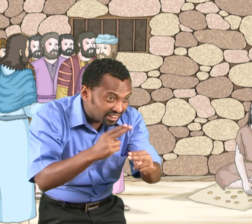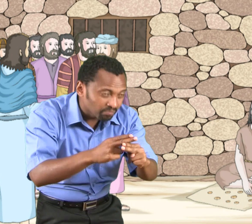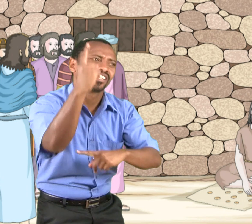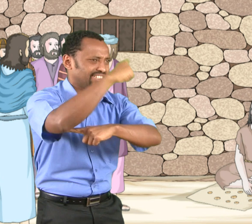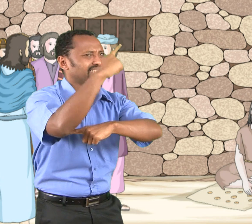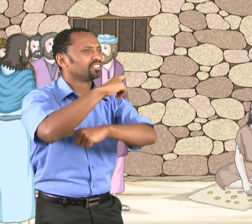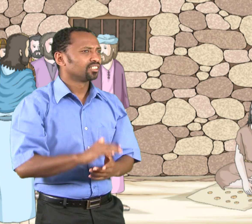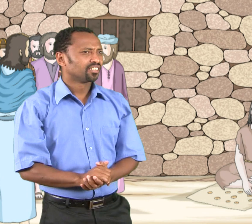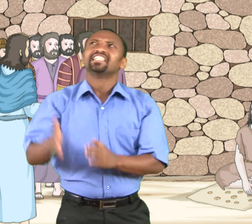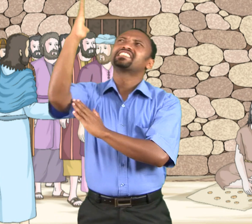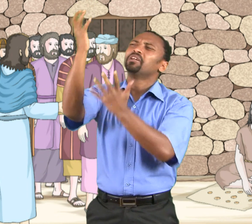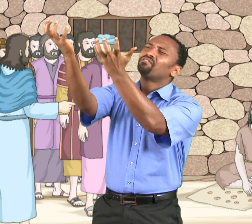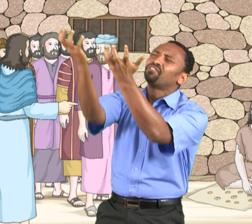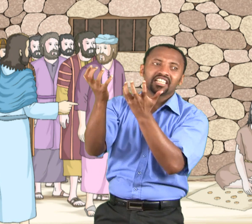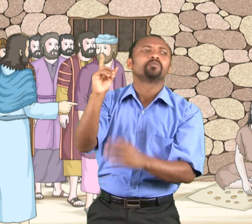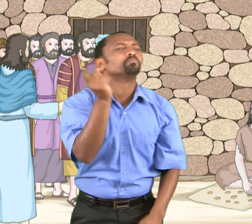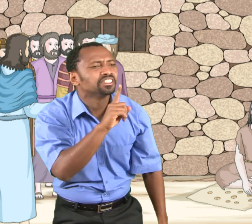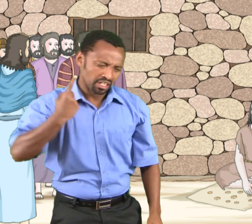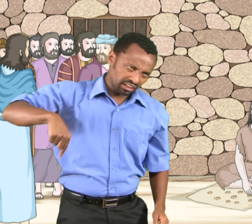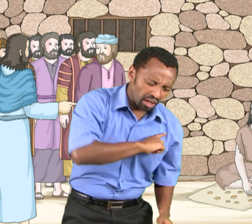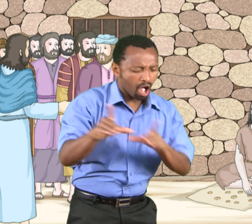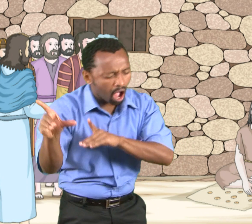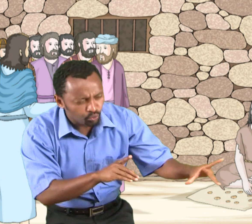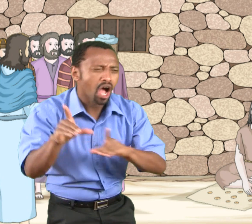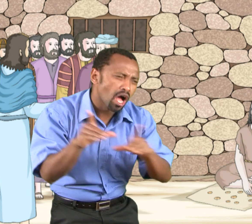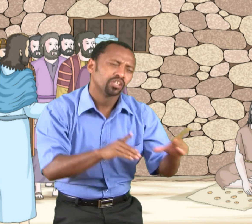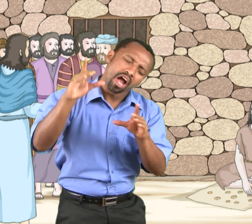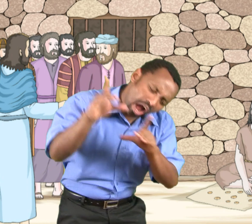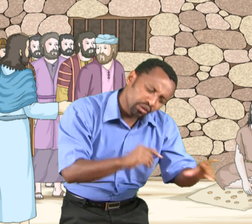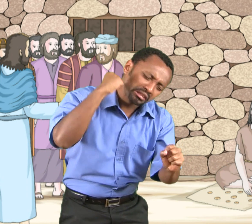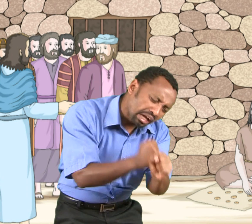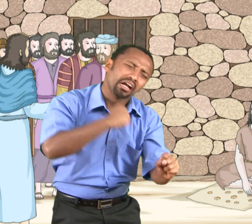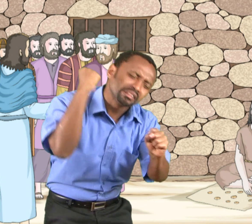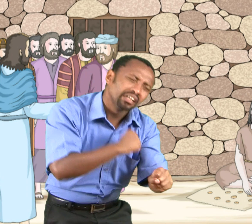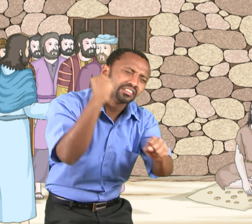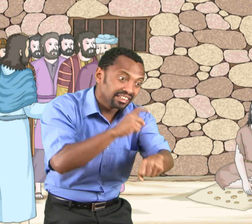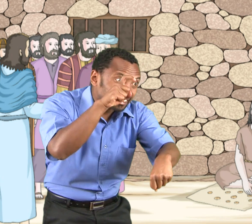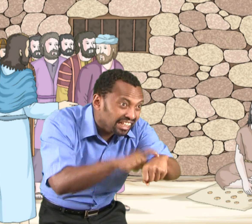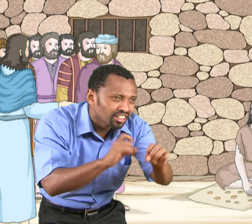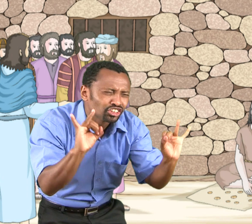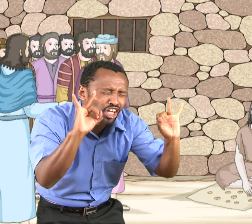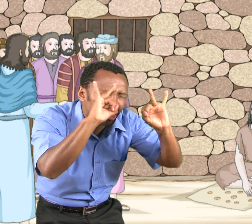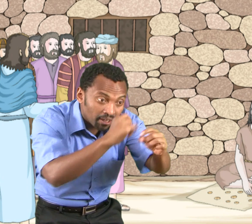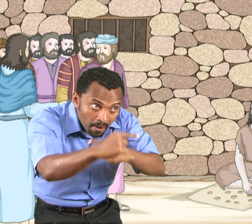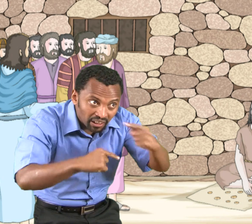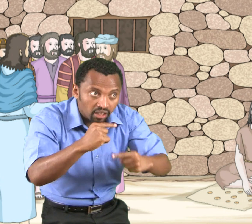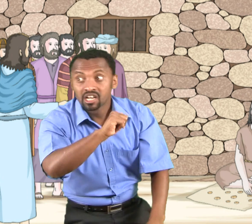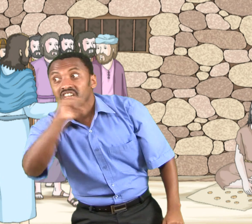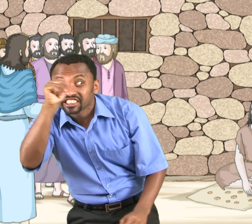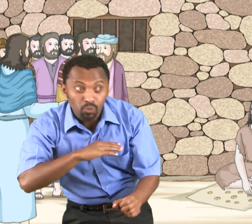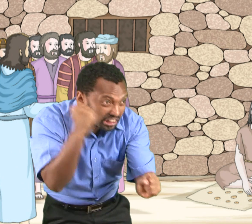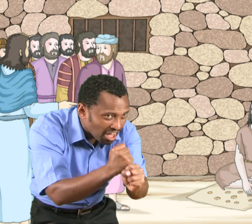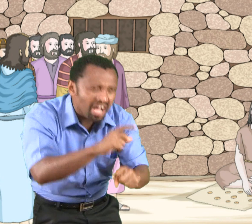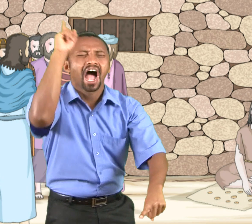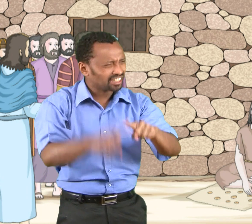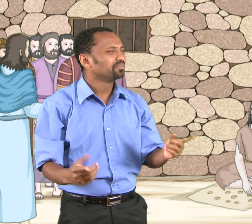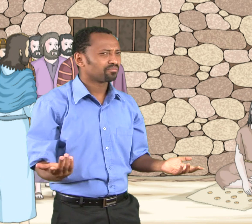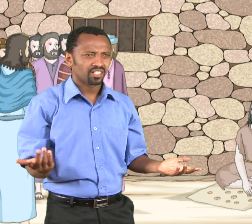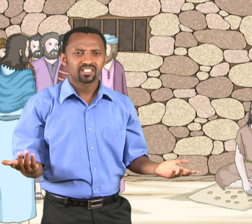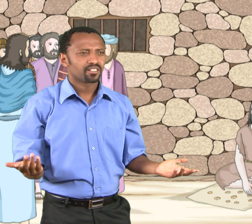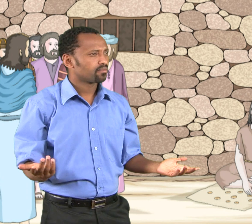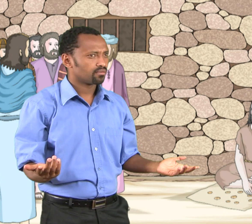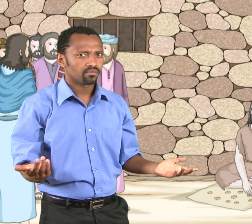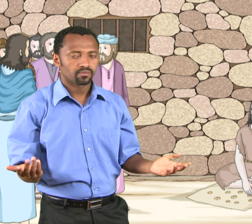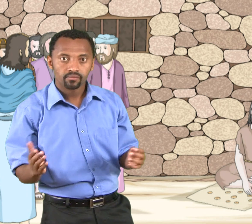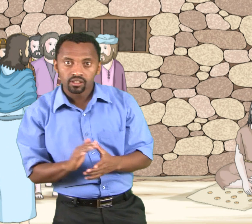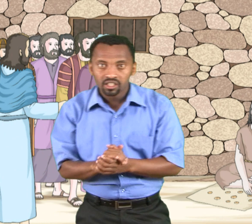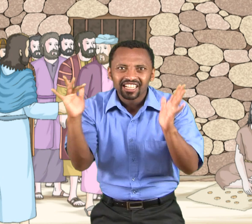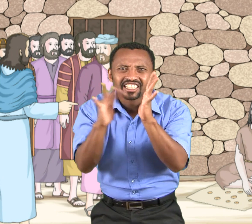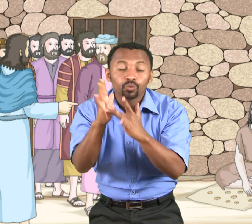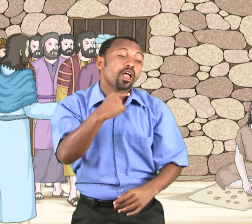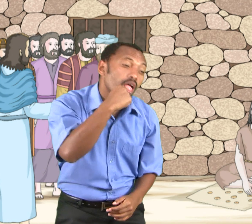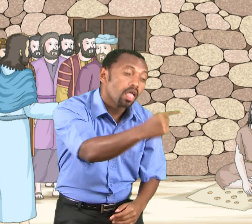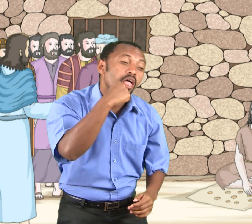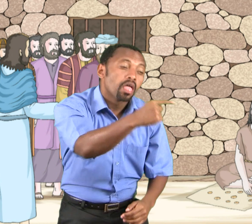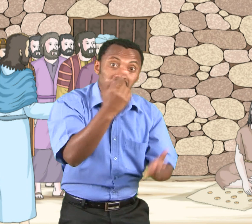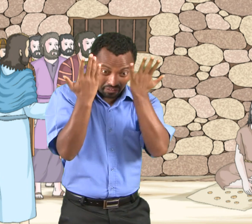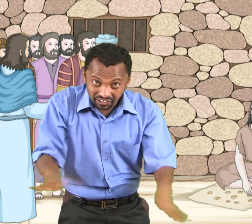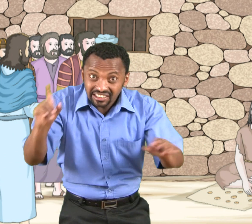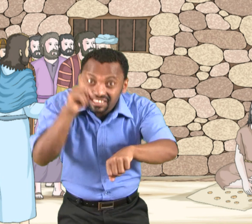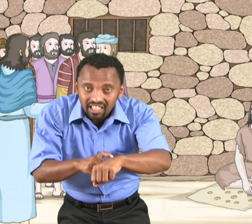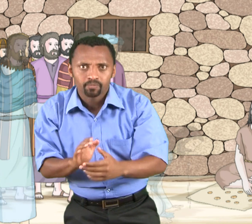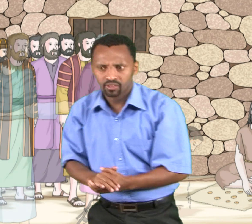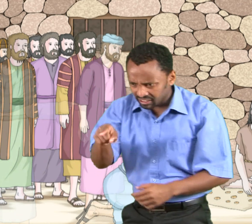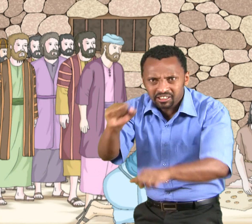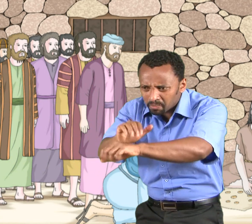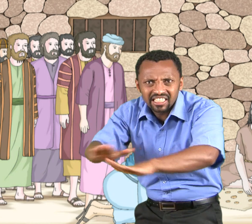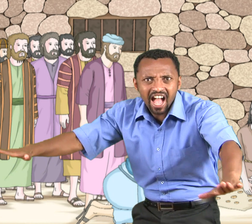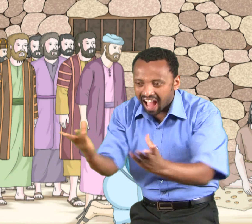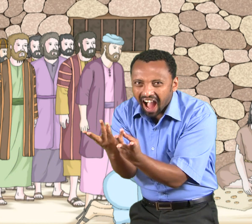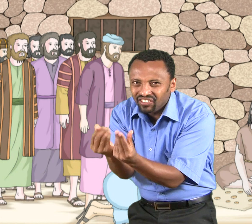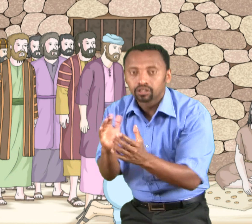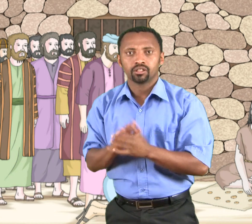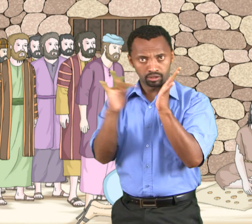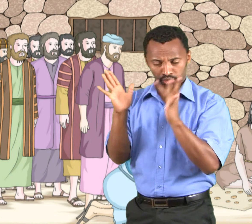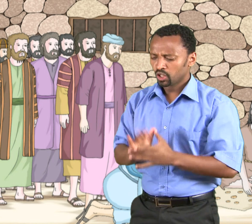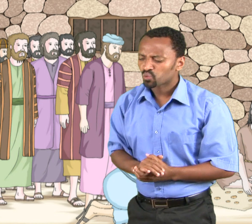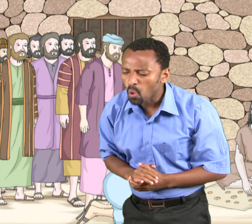While it is daytime, we must do the works of Him who sent Me. Night is coming, when no one can work.